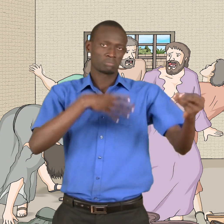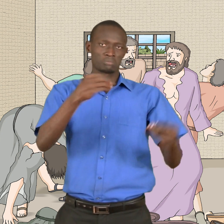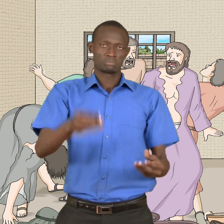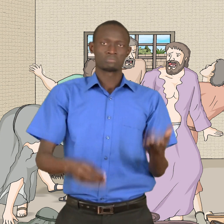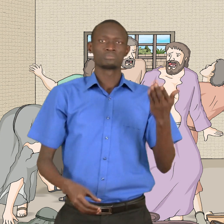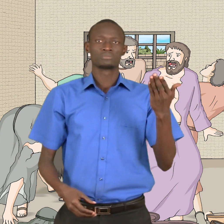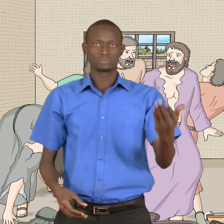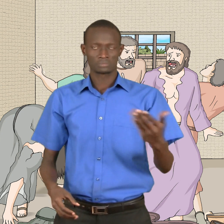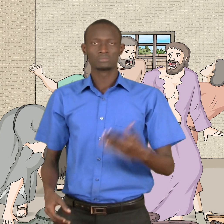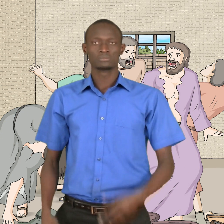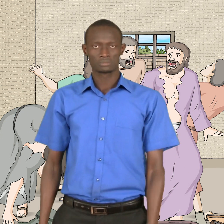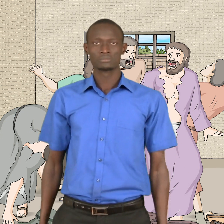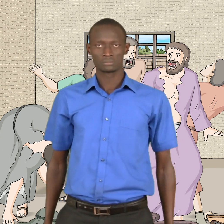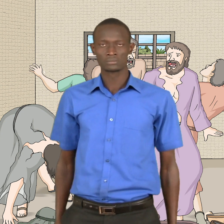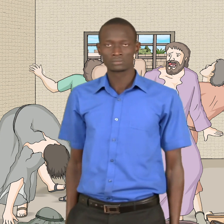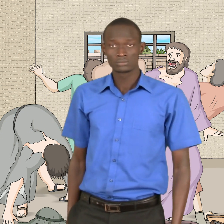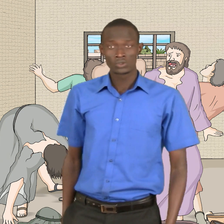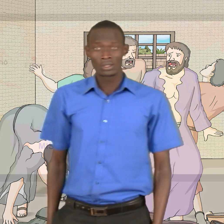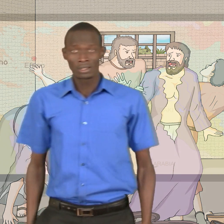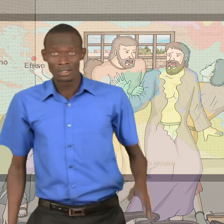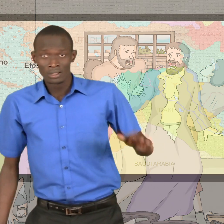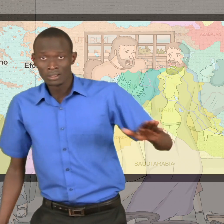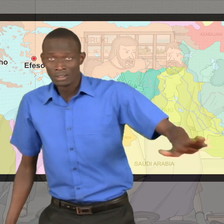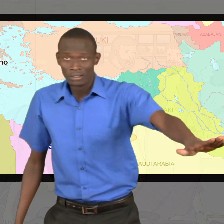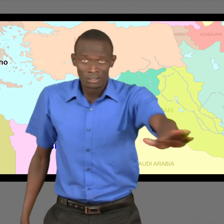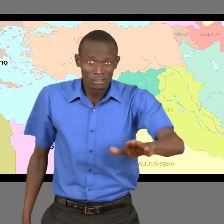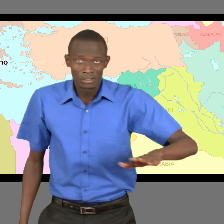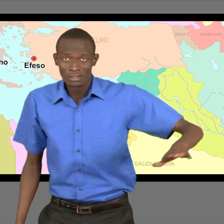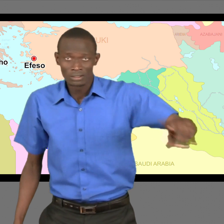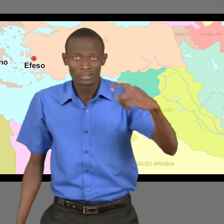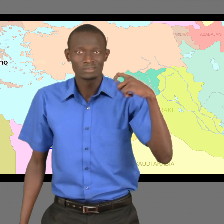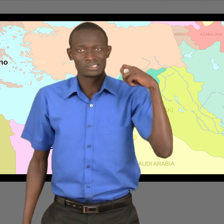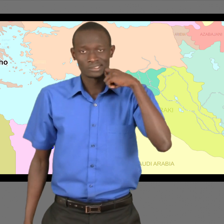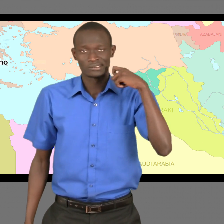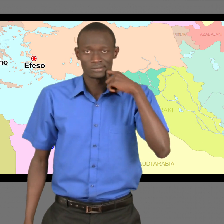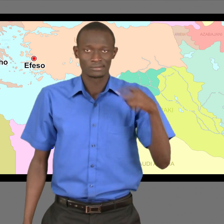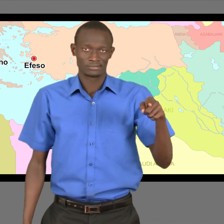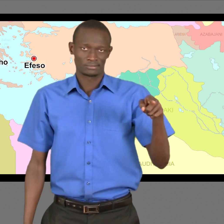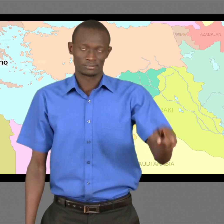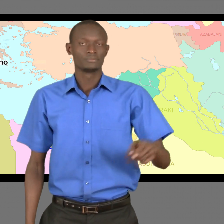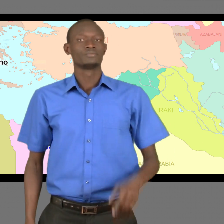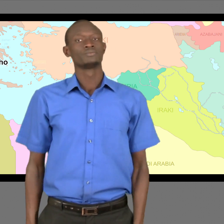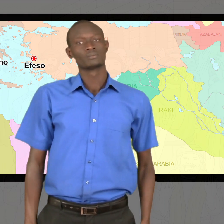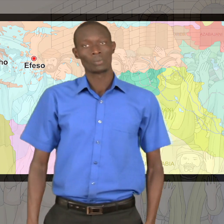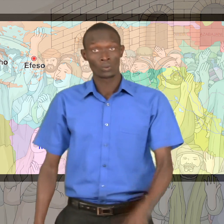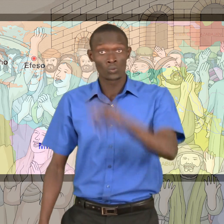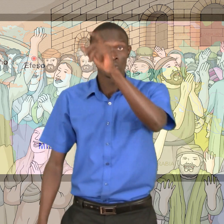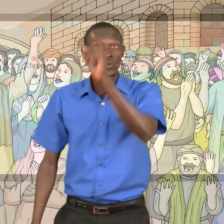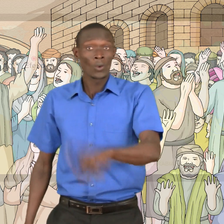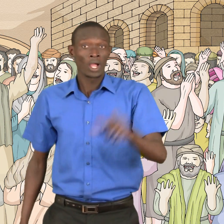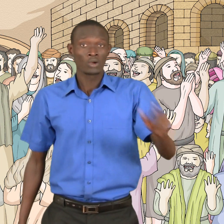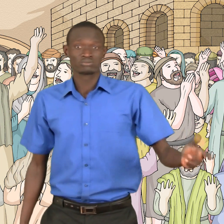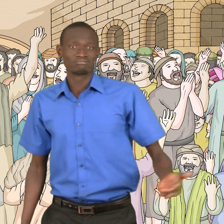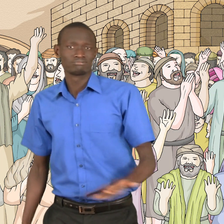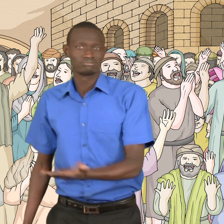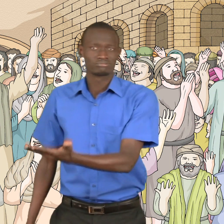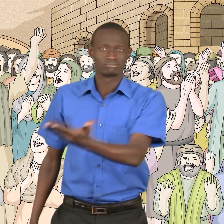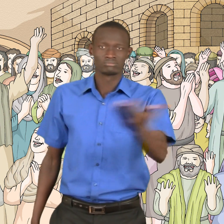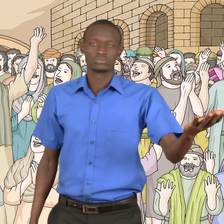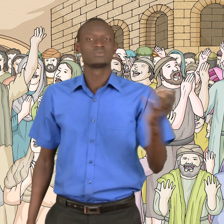This became known to all the Jews and Greeks living in Ephesus, and fear came over all of them.